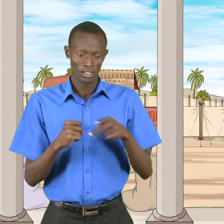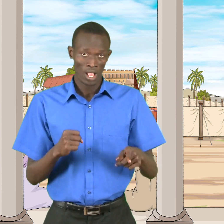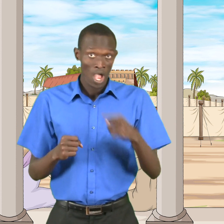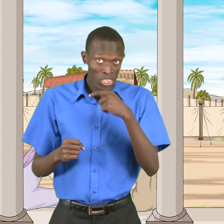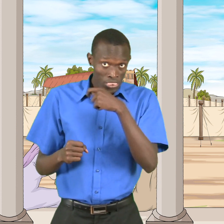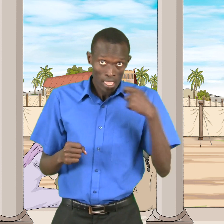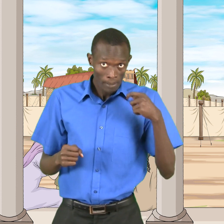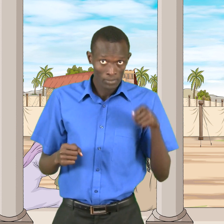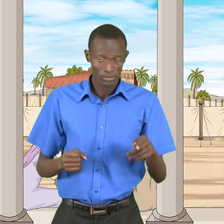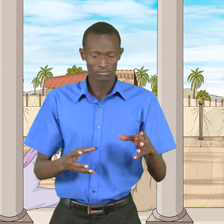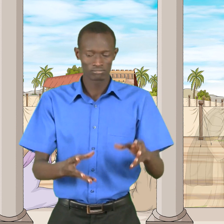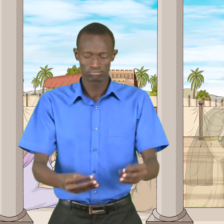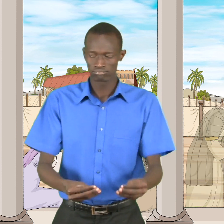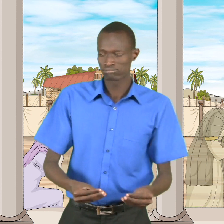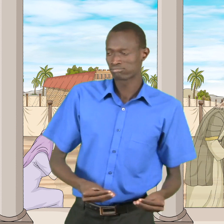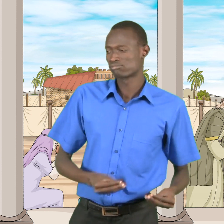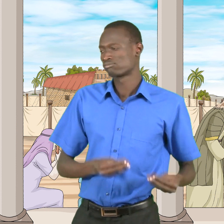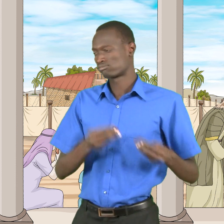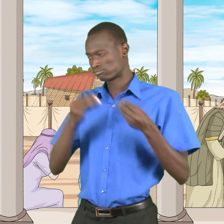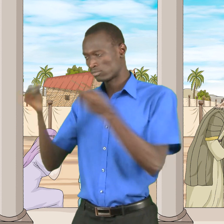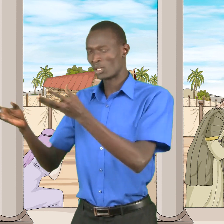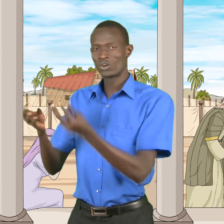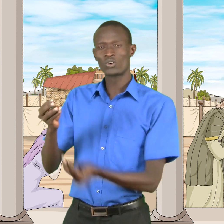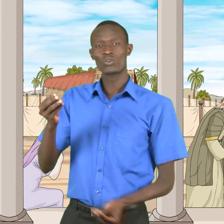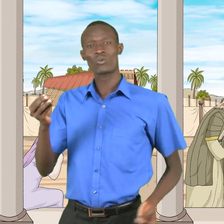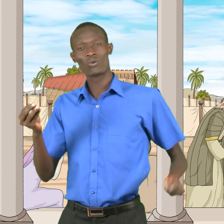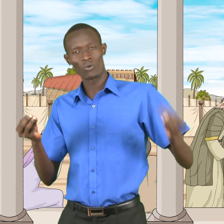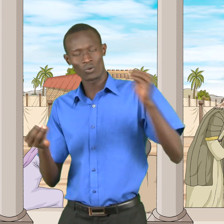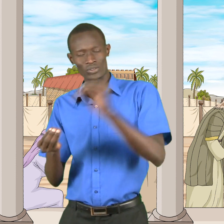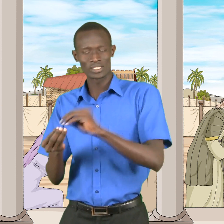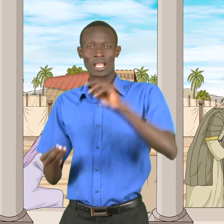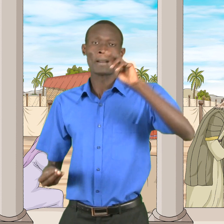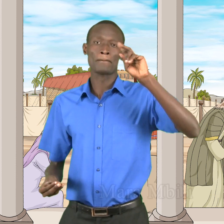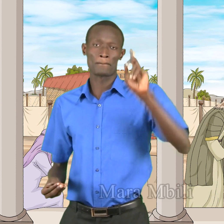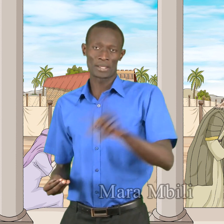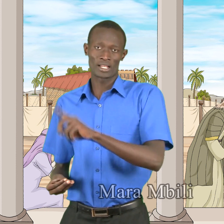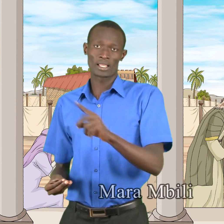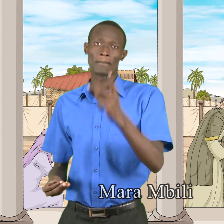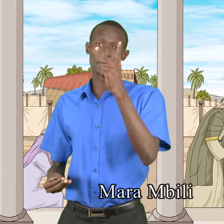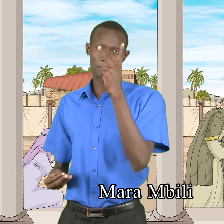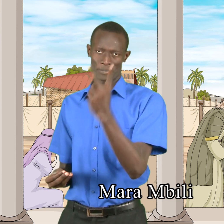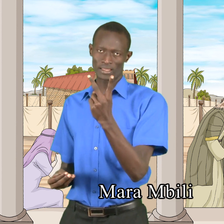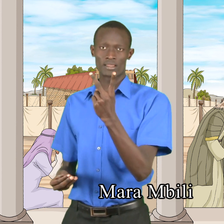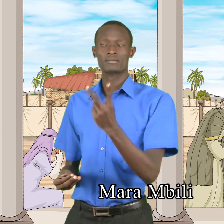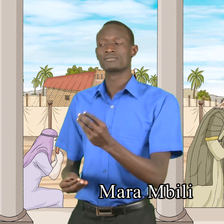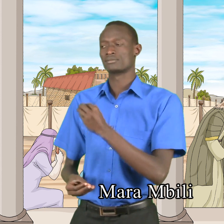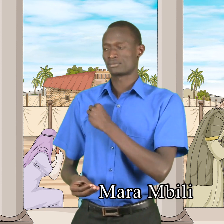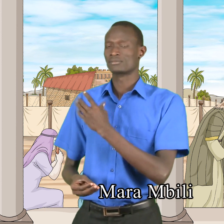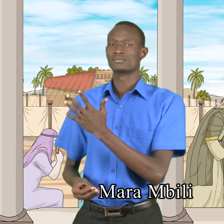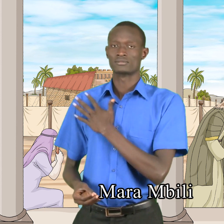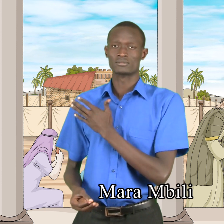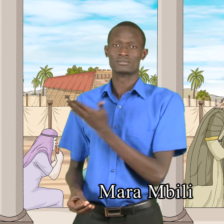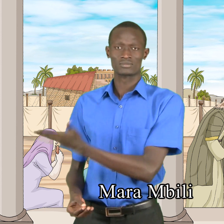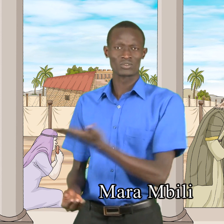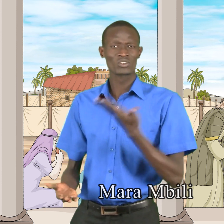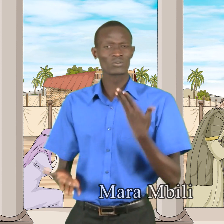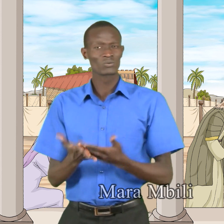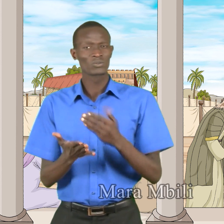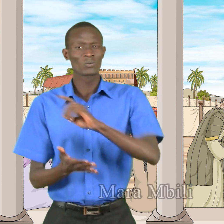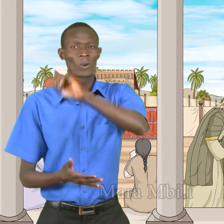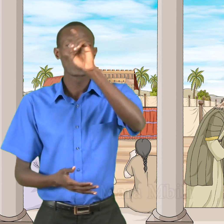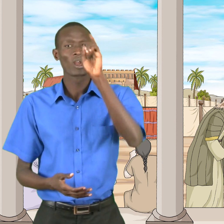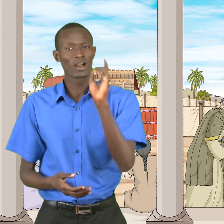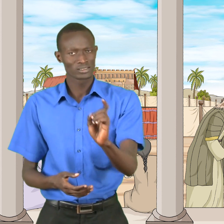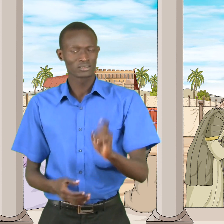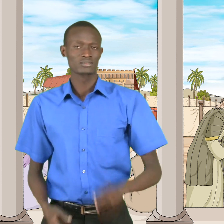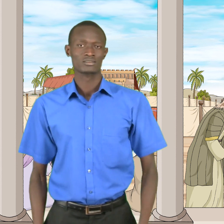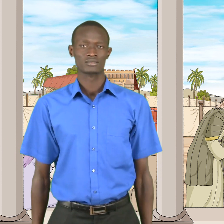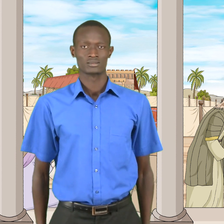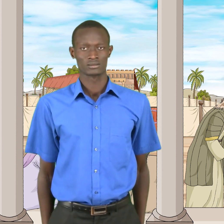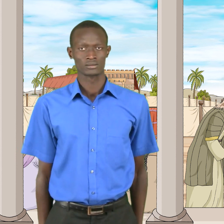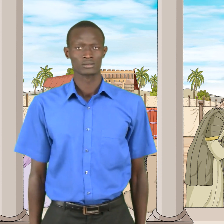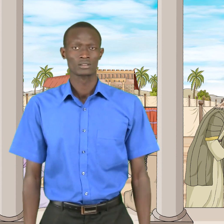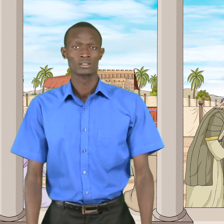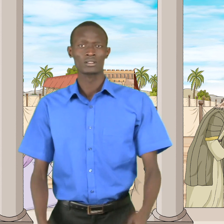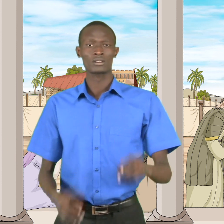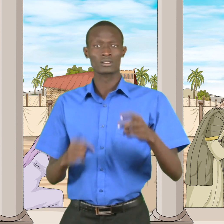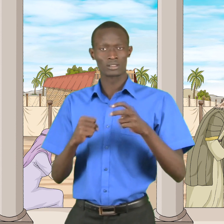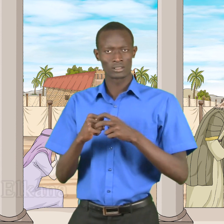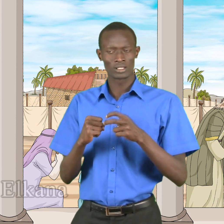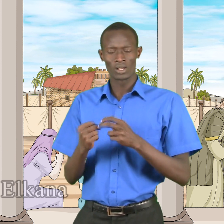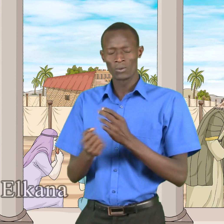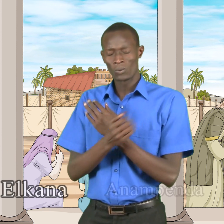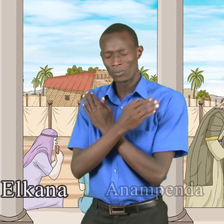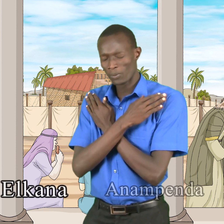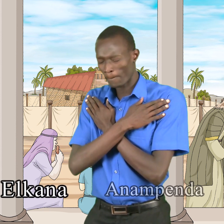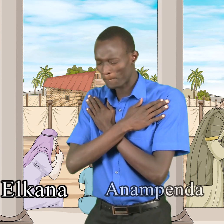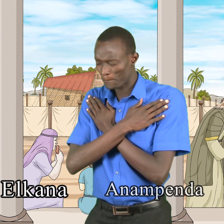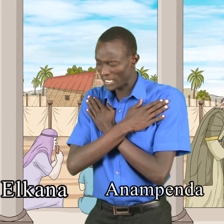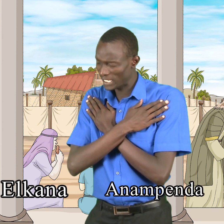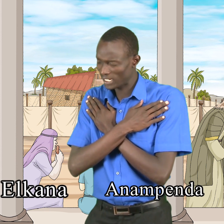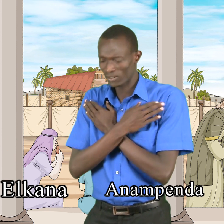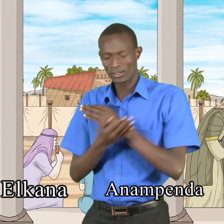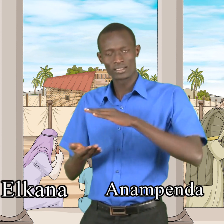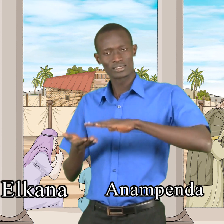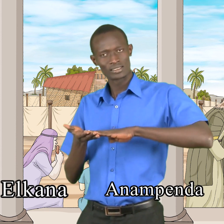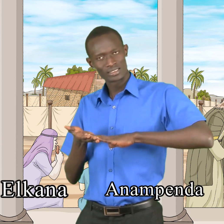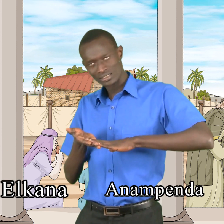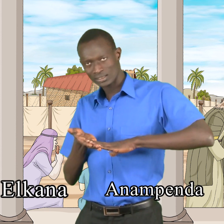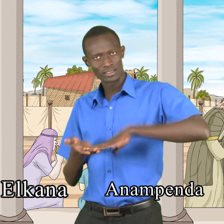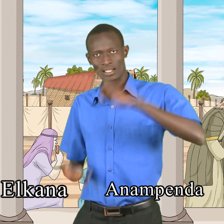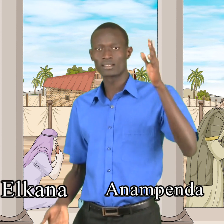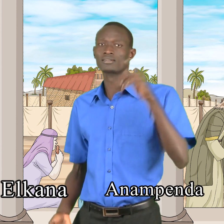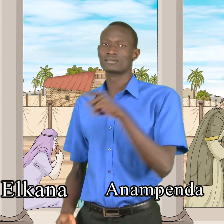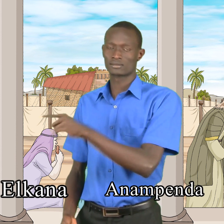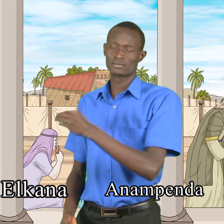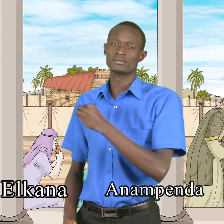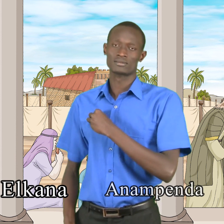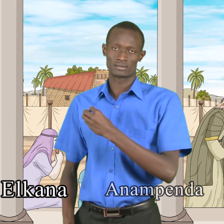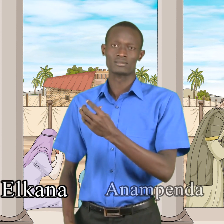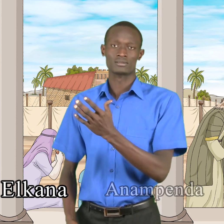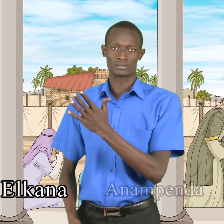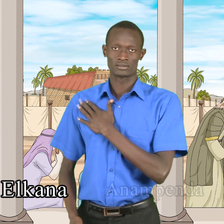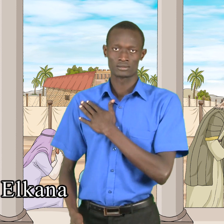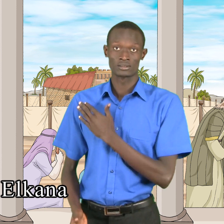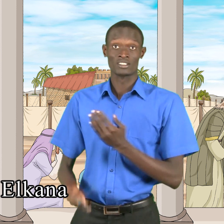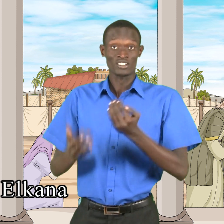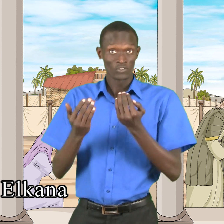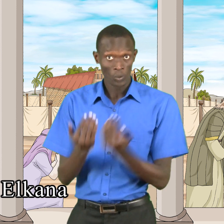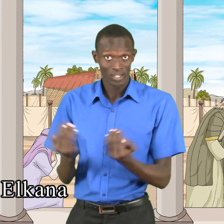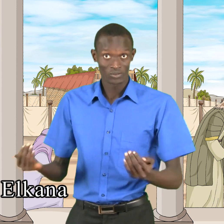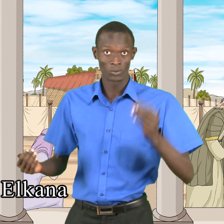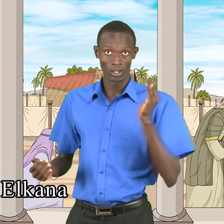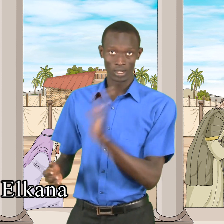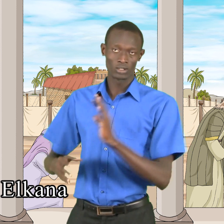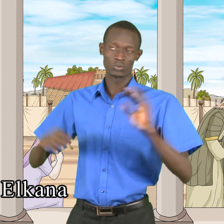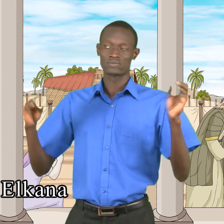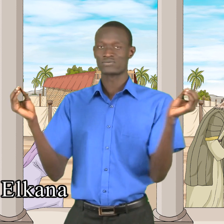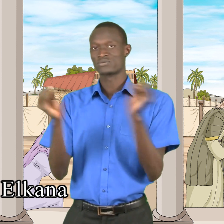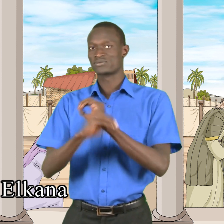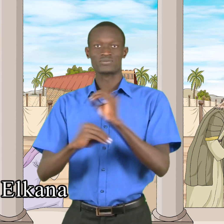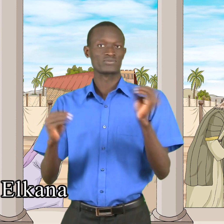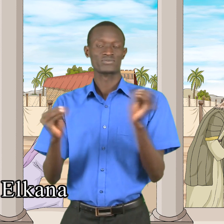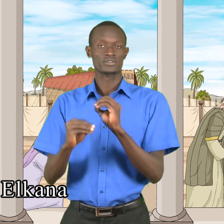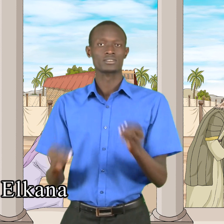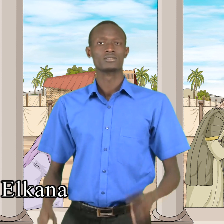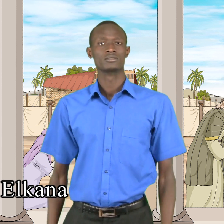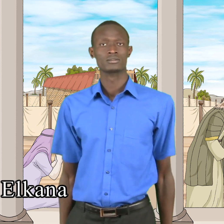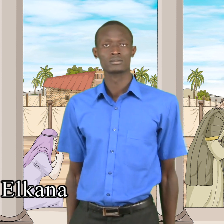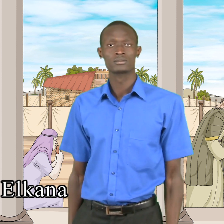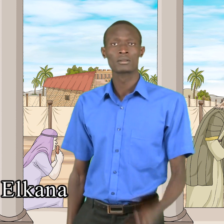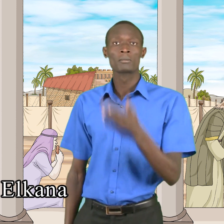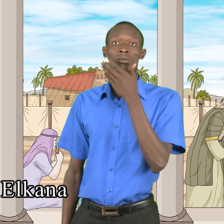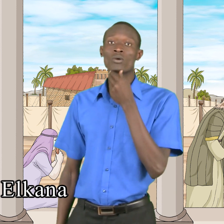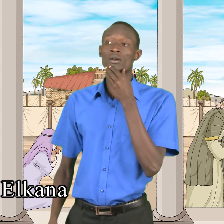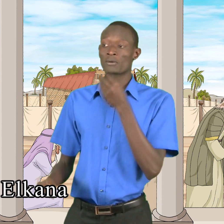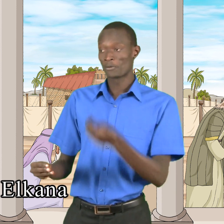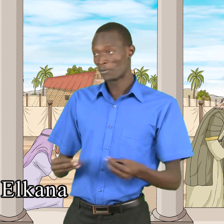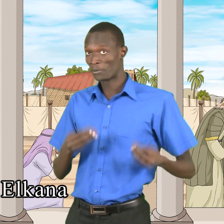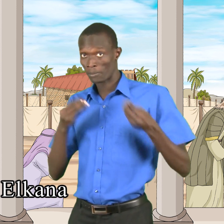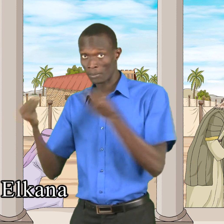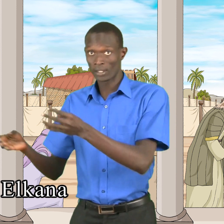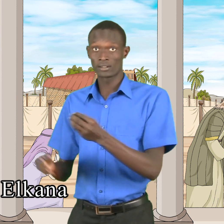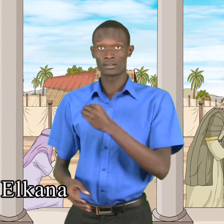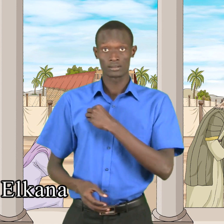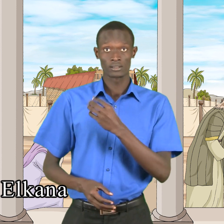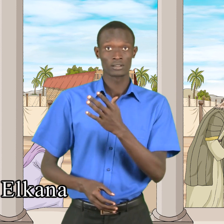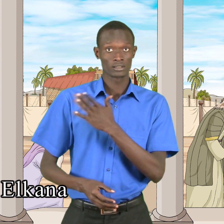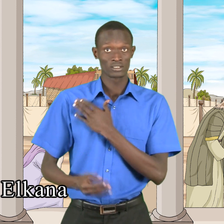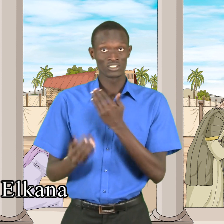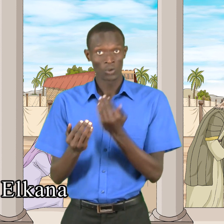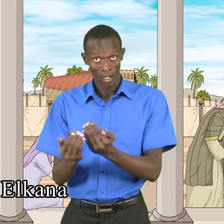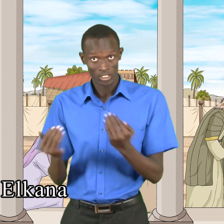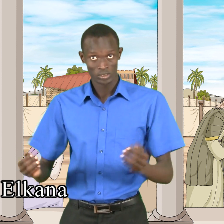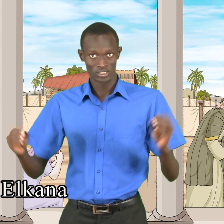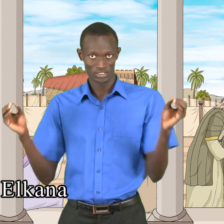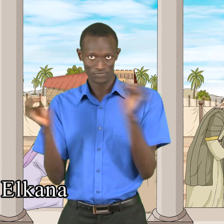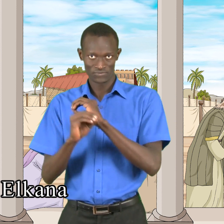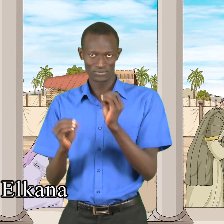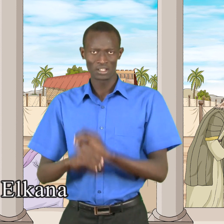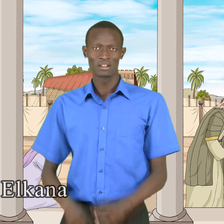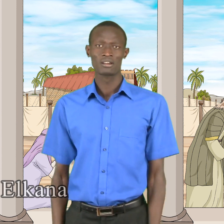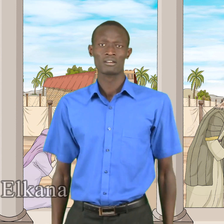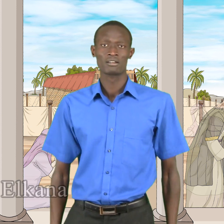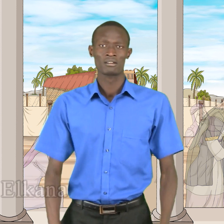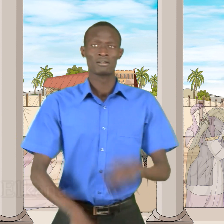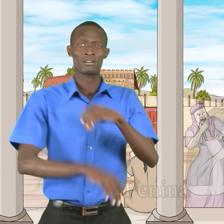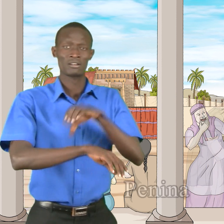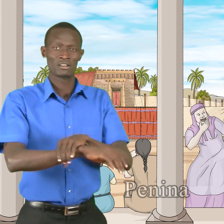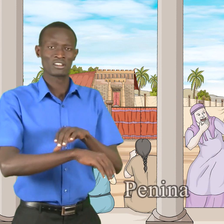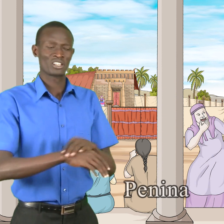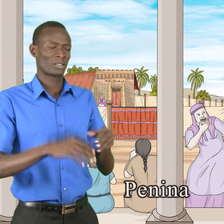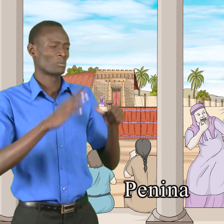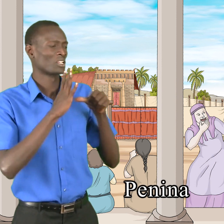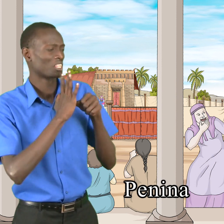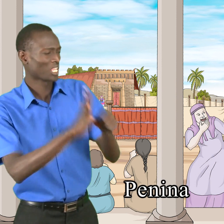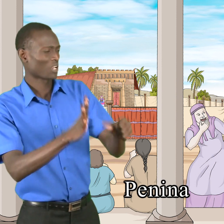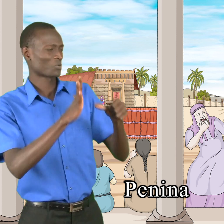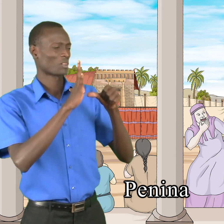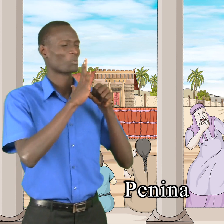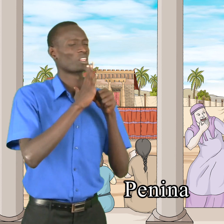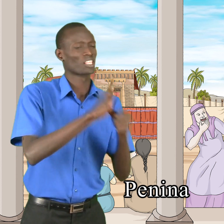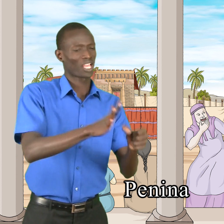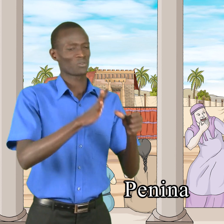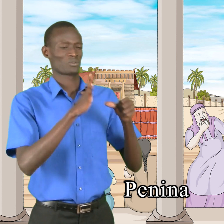But to Hannah he would give a double portion, for he loved her even though the LORD had closed her womb.